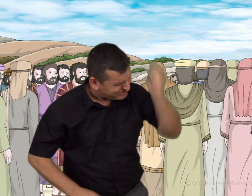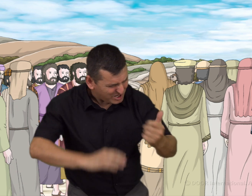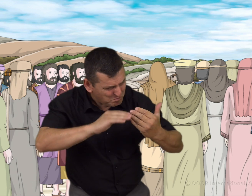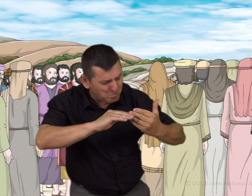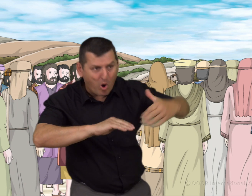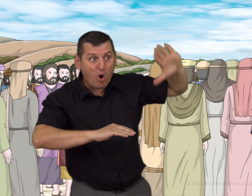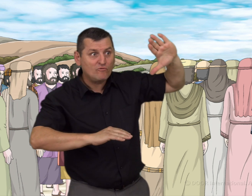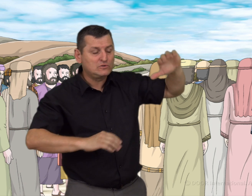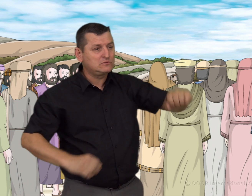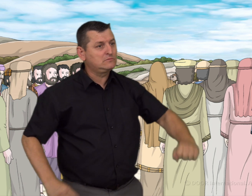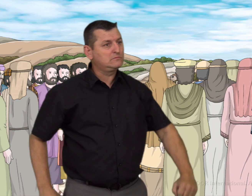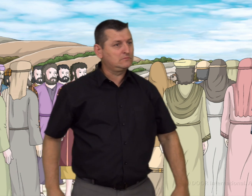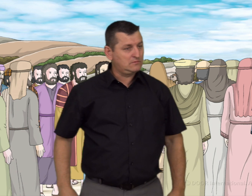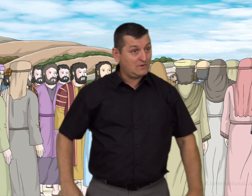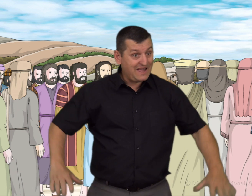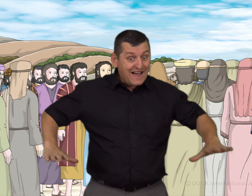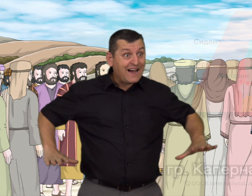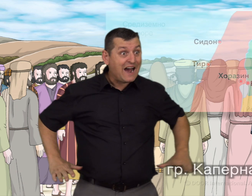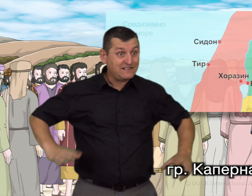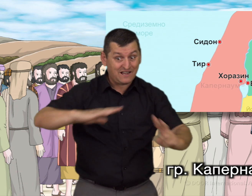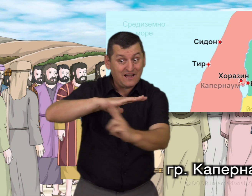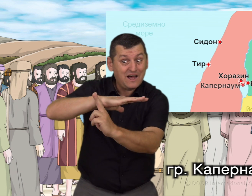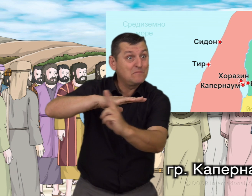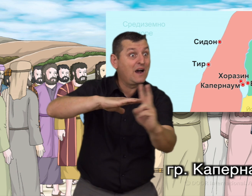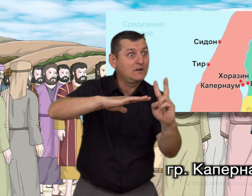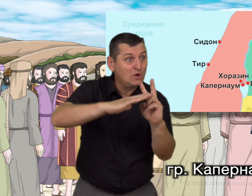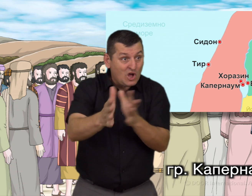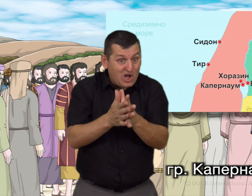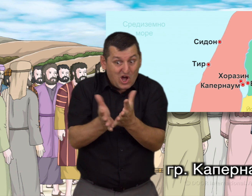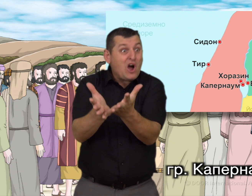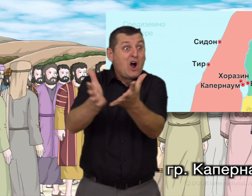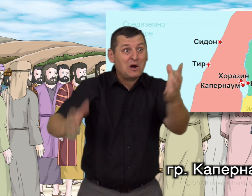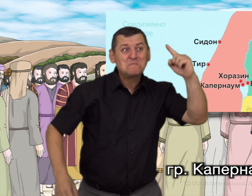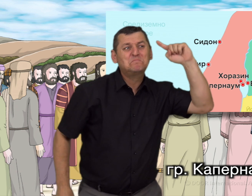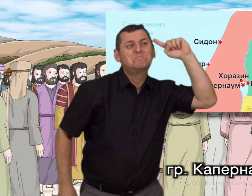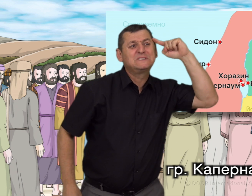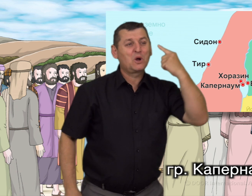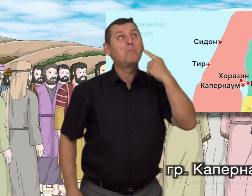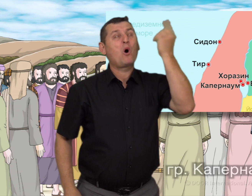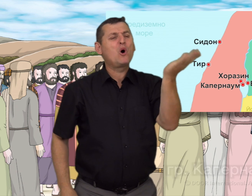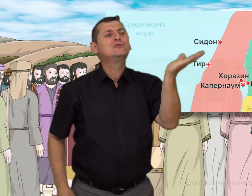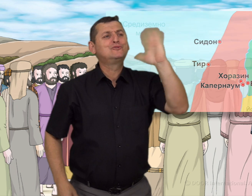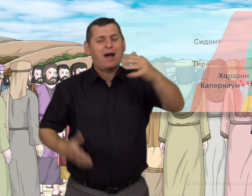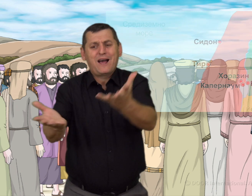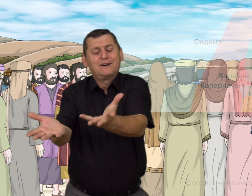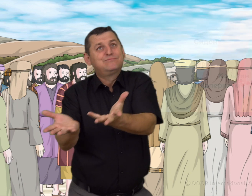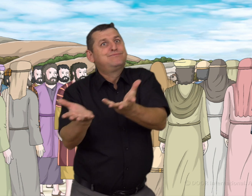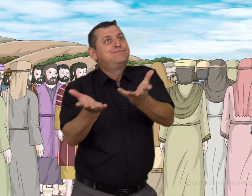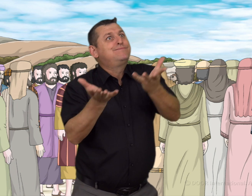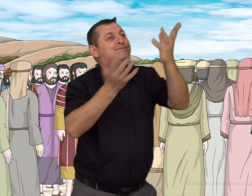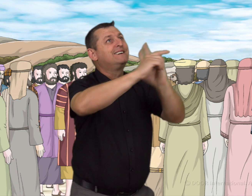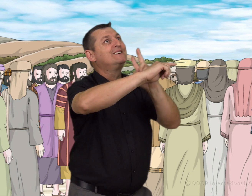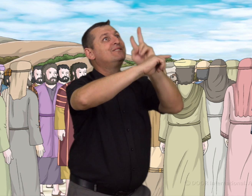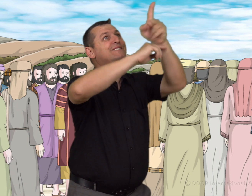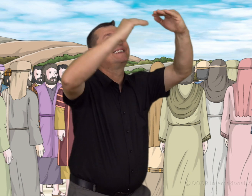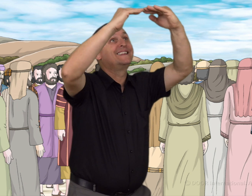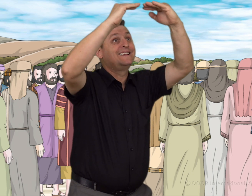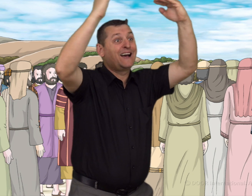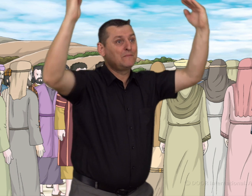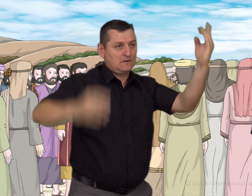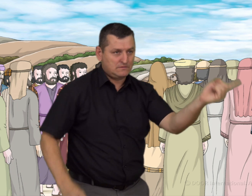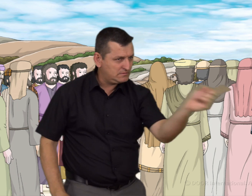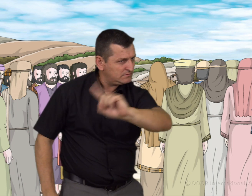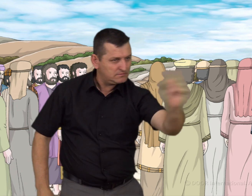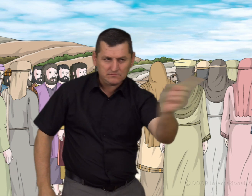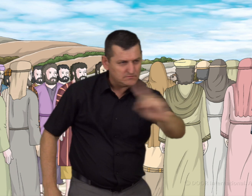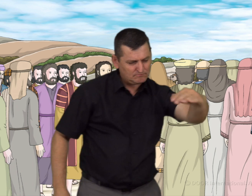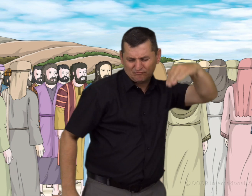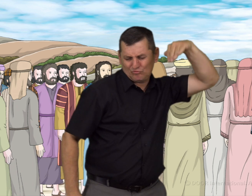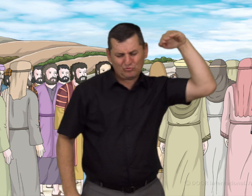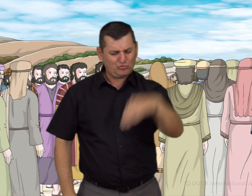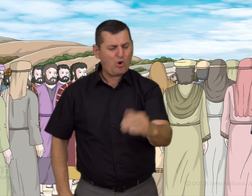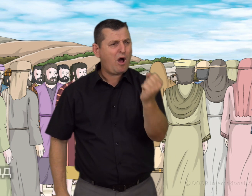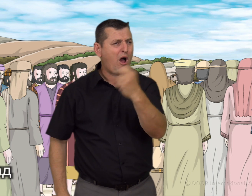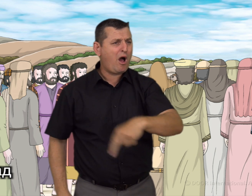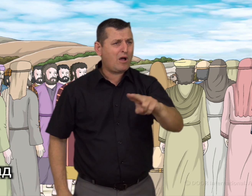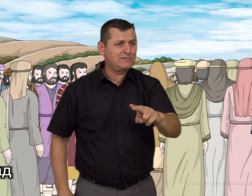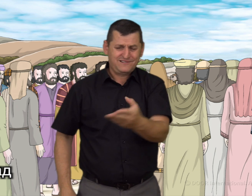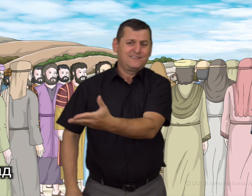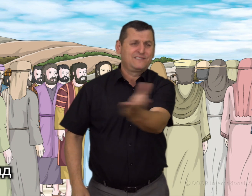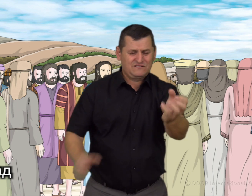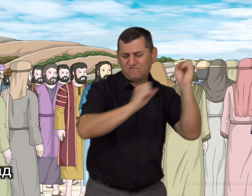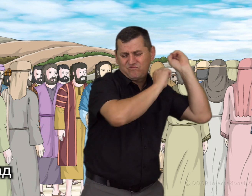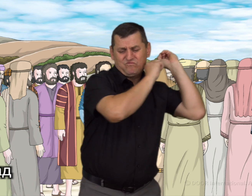And you, Capernaum, will you be lifted up to heaven?